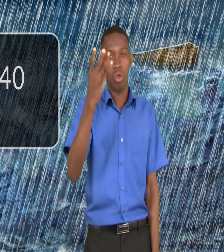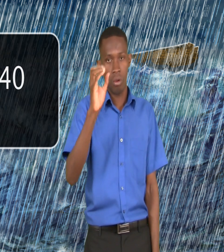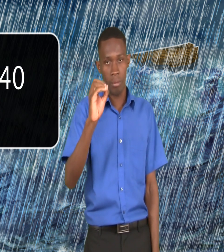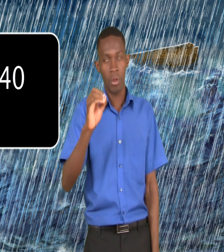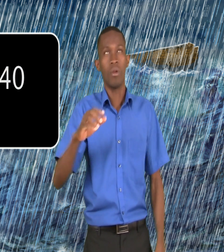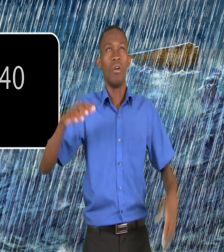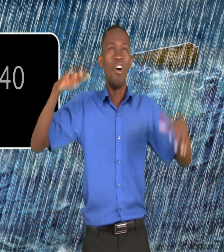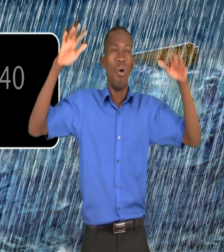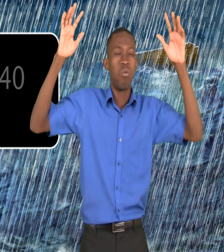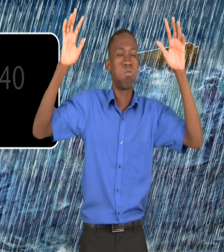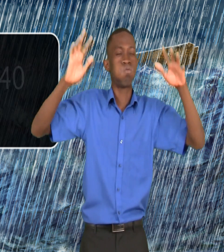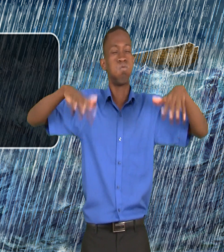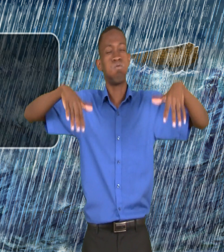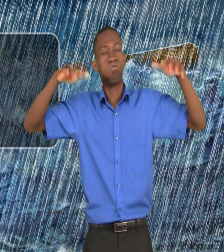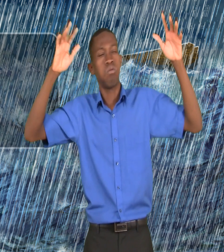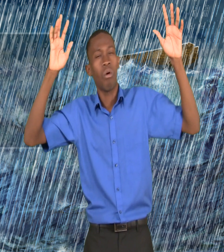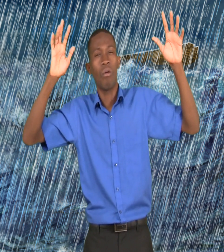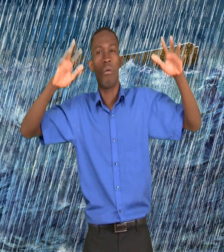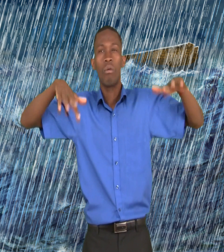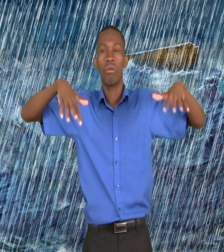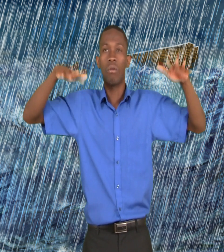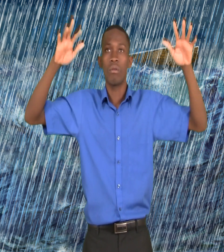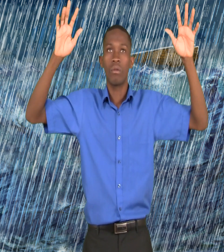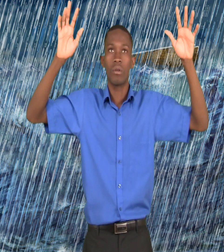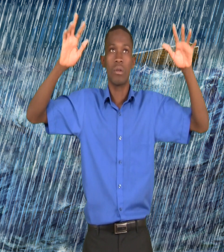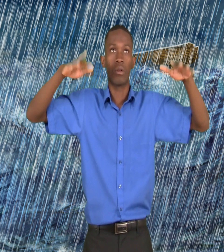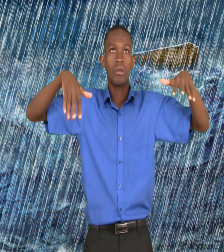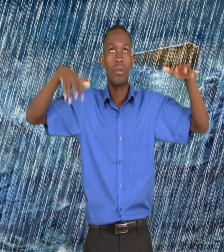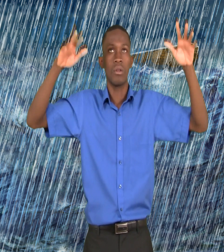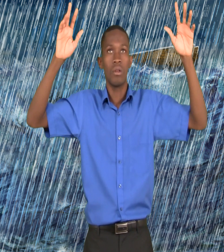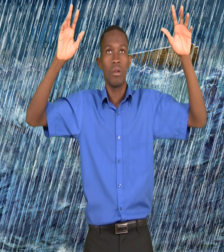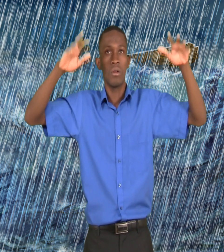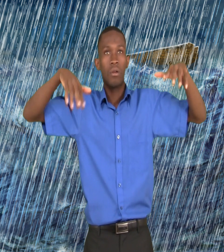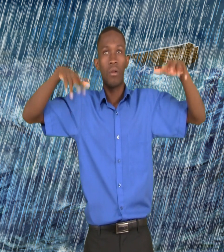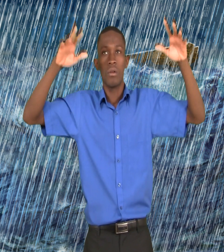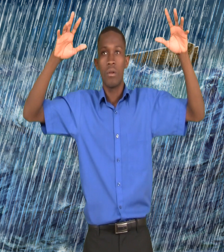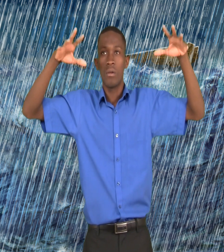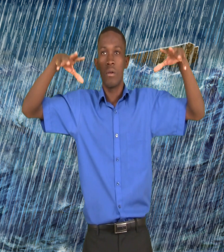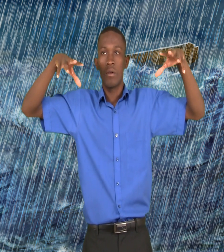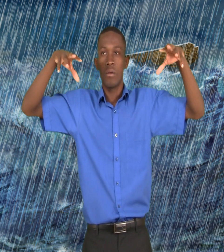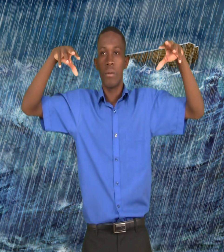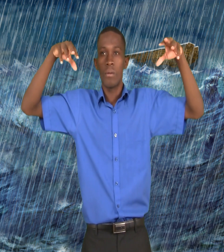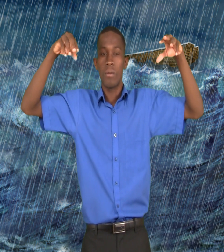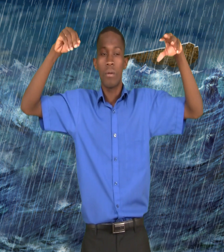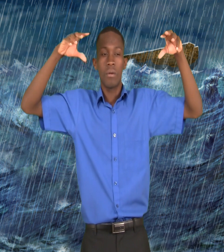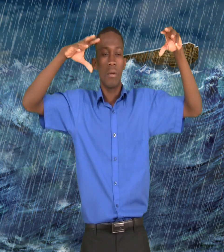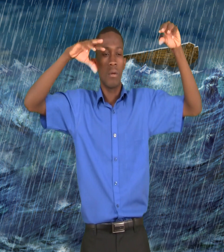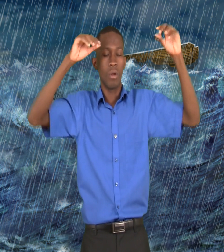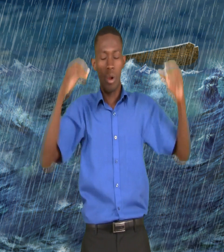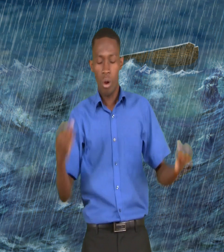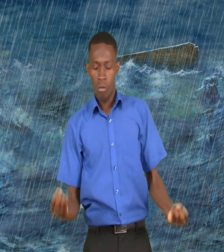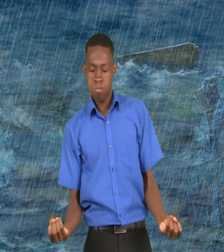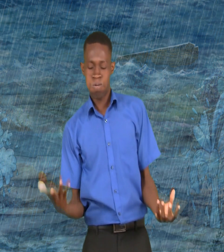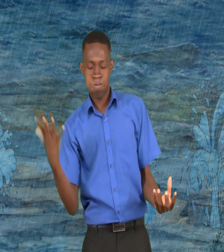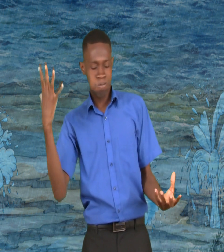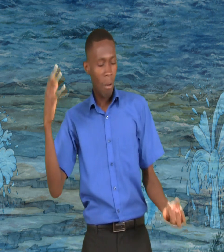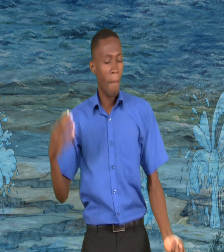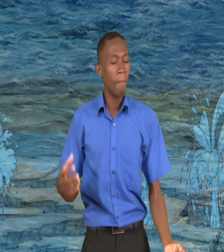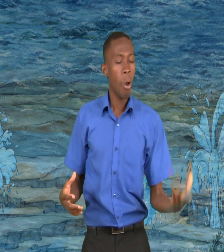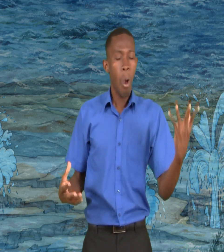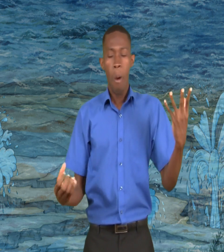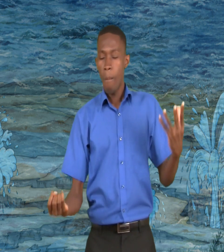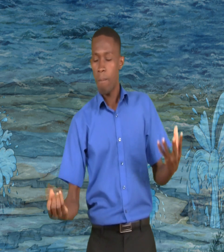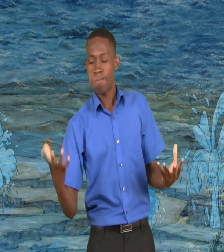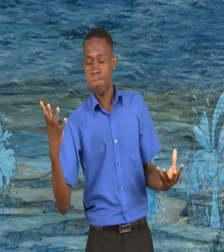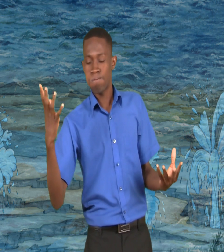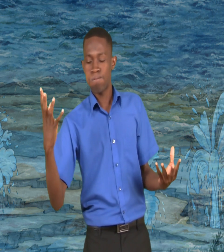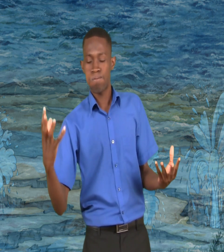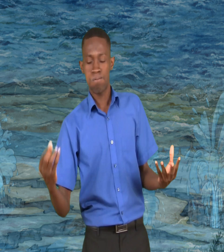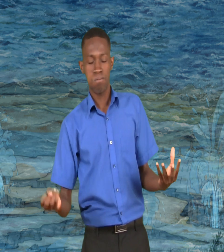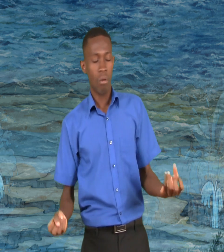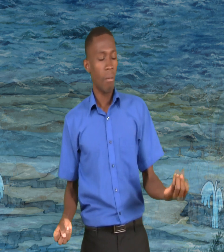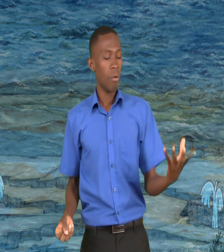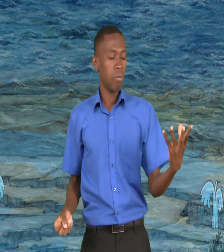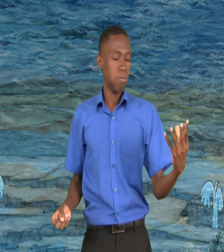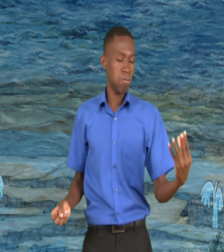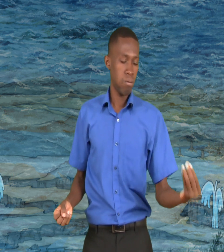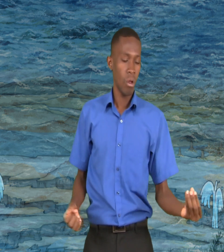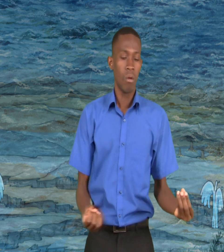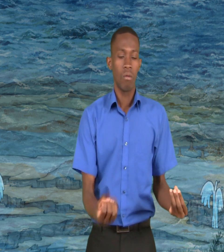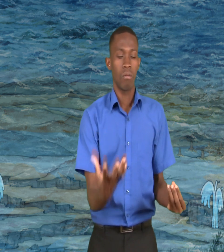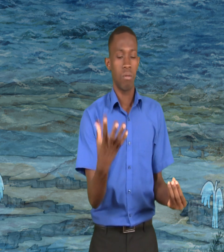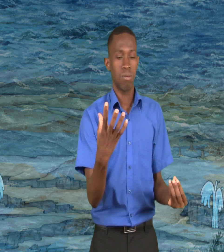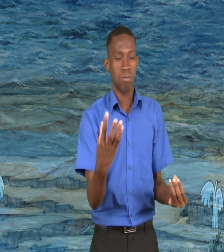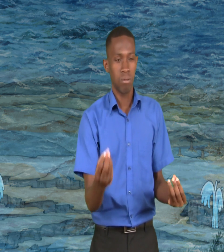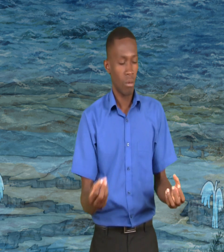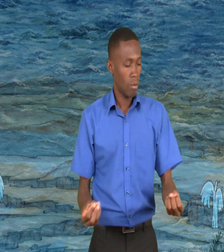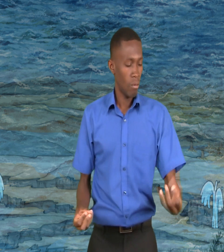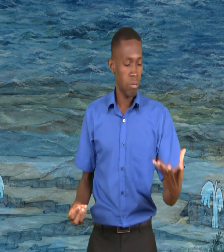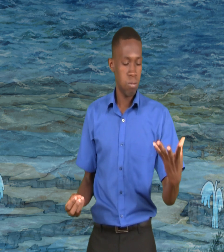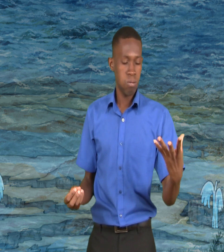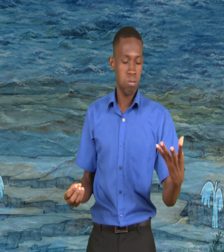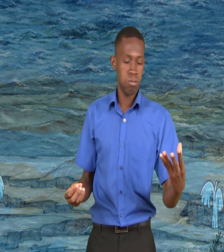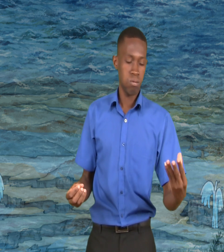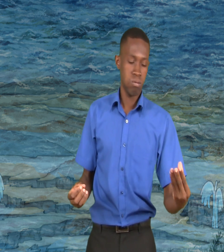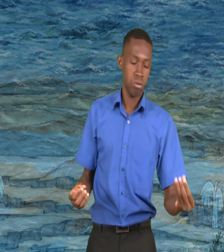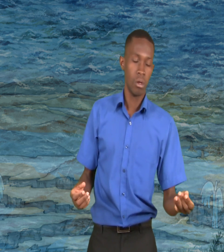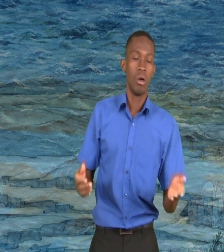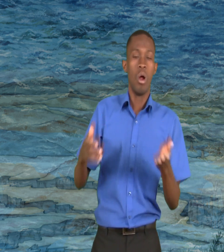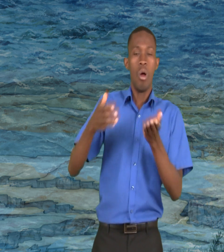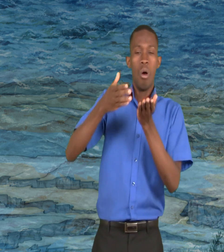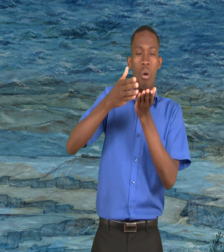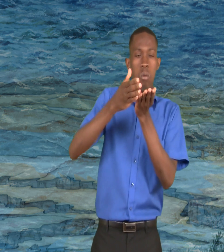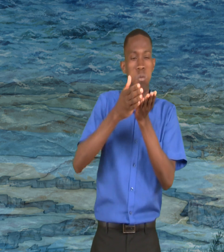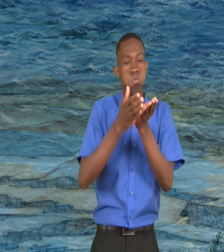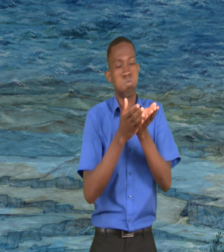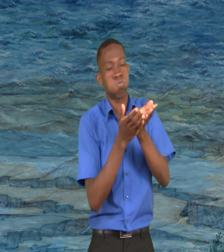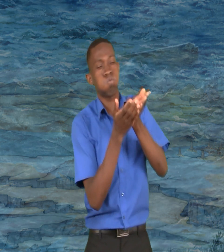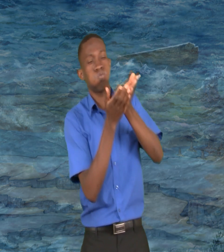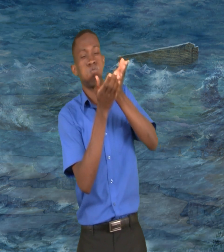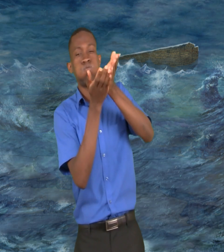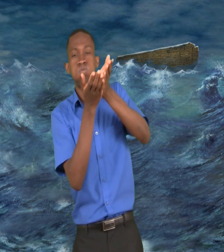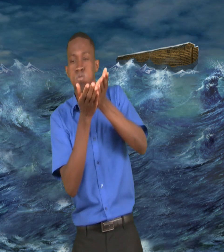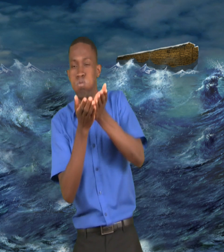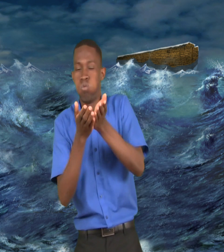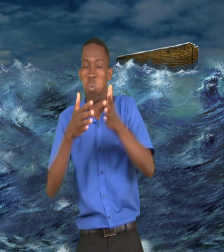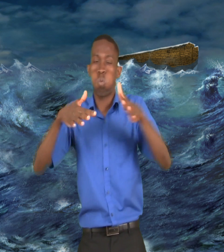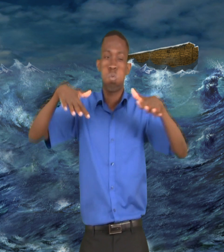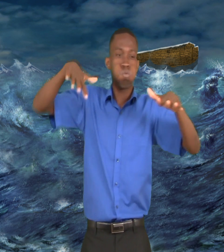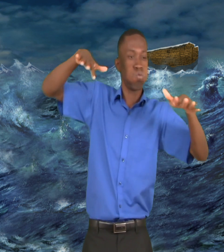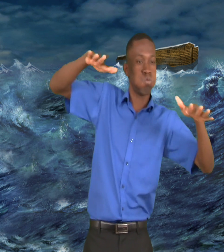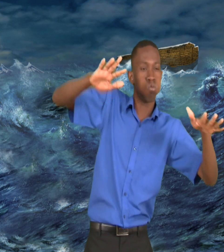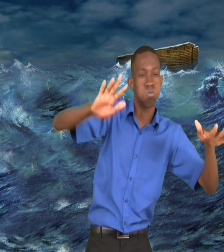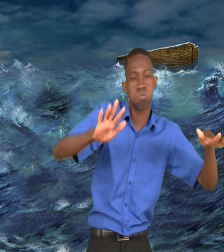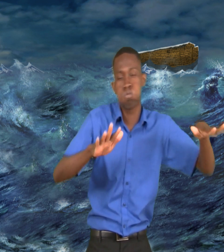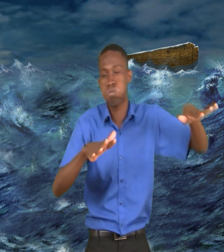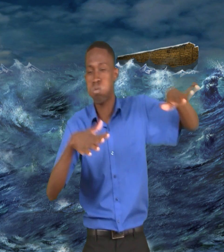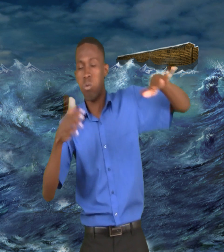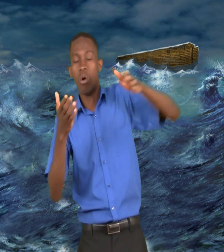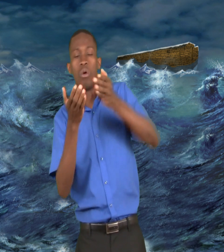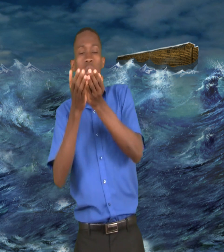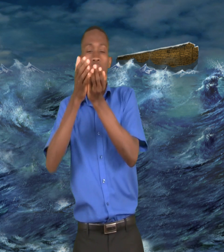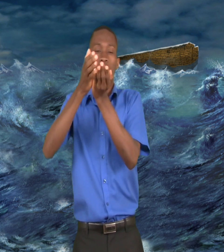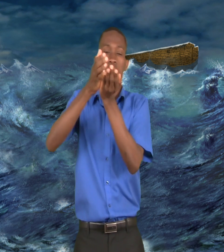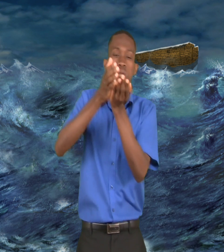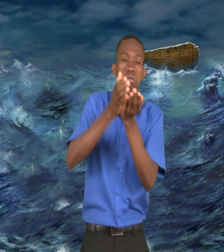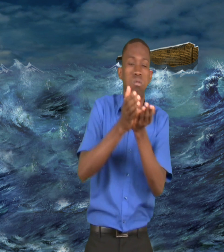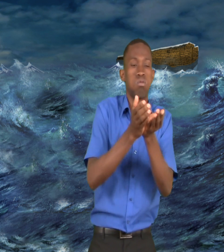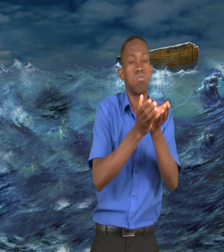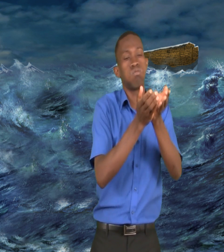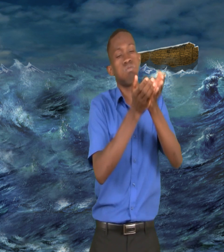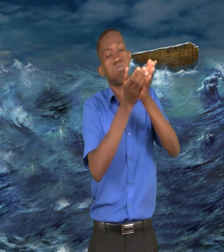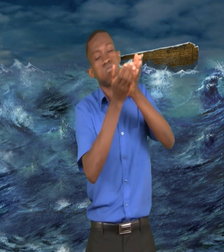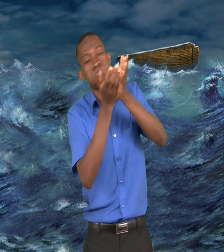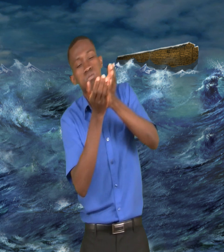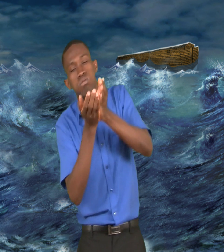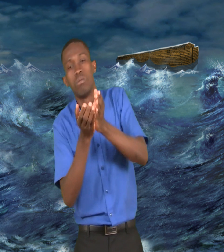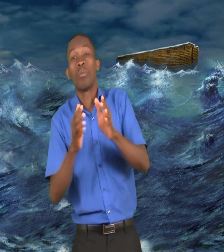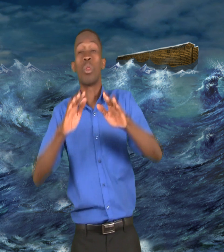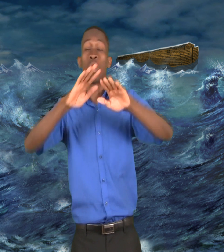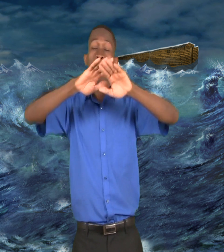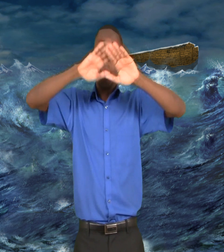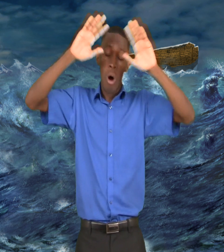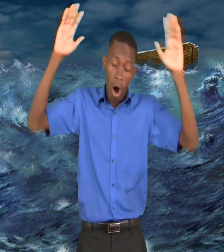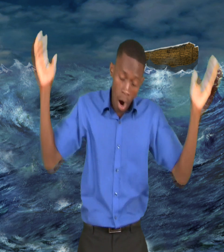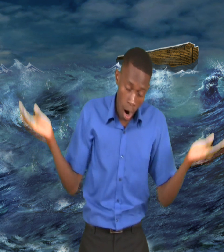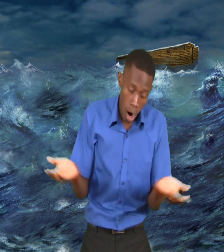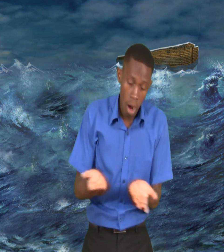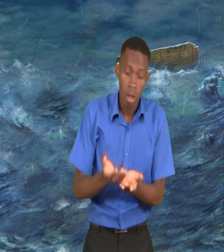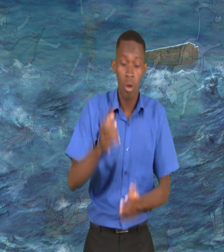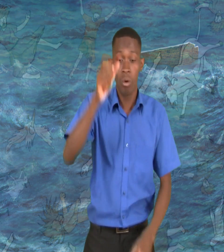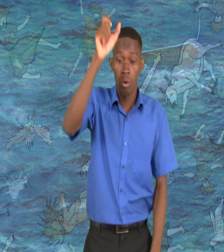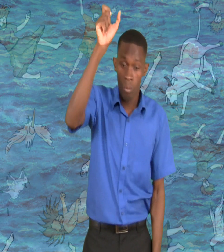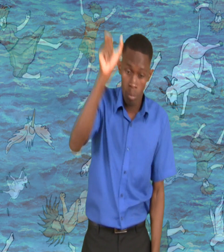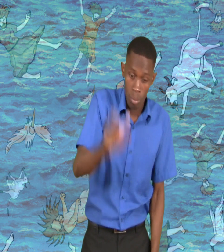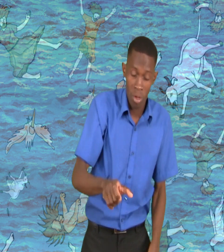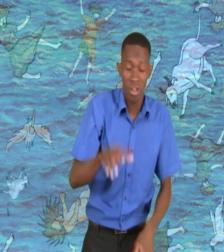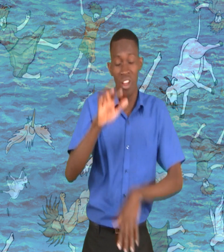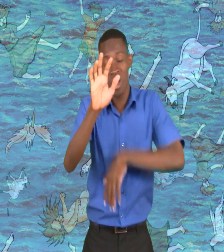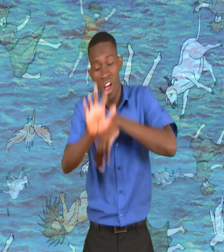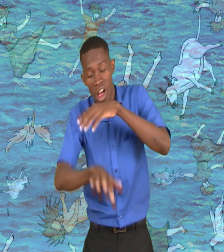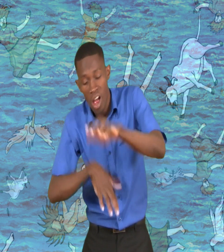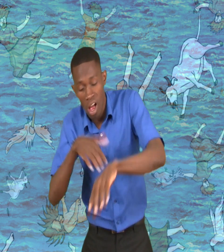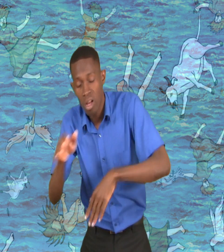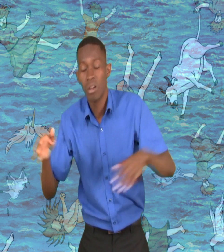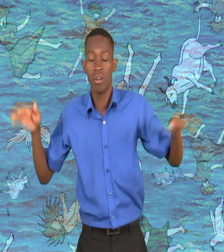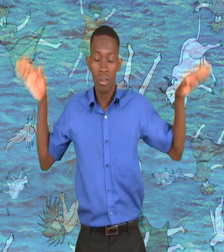Finally, the waters completely inundated the earth, so that all the high mountains under all the heavens were covered. The waters rose and covered the mountaintops to a depth of fifteen cubits.